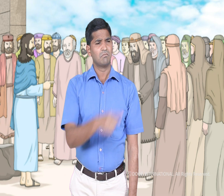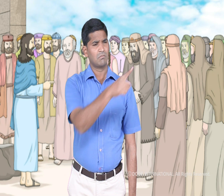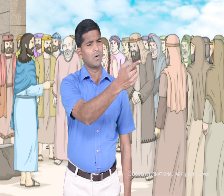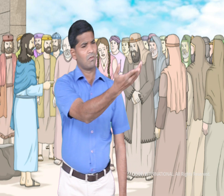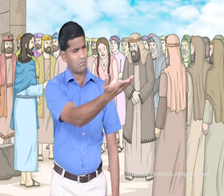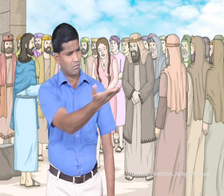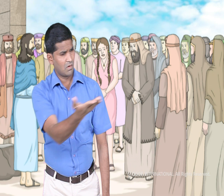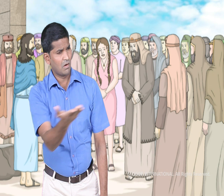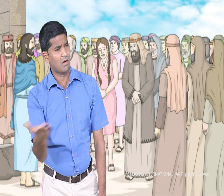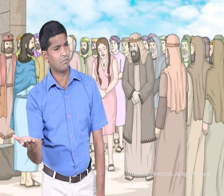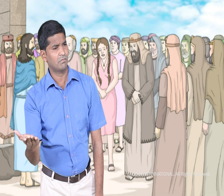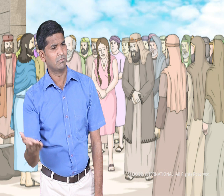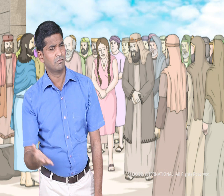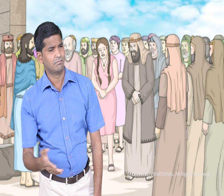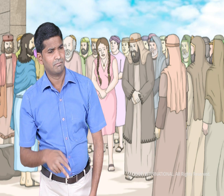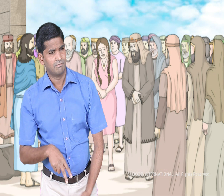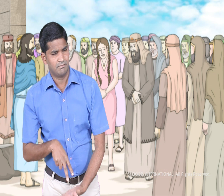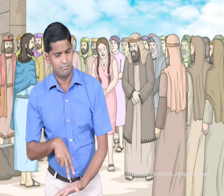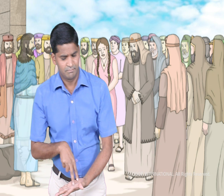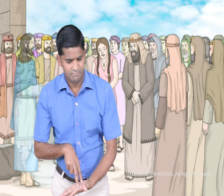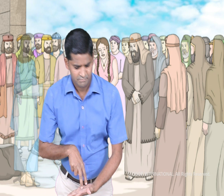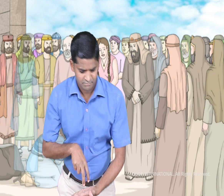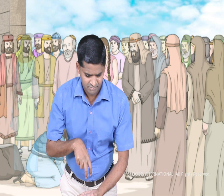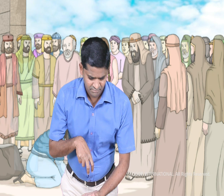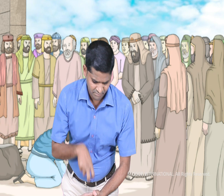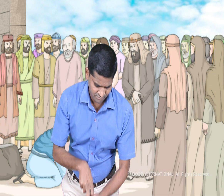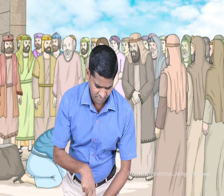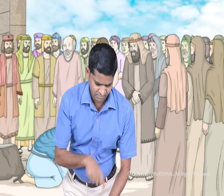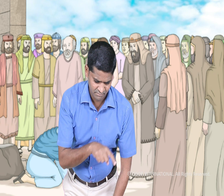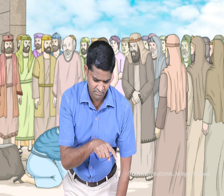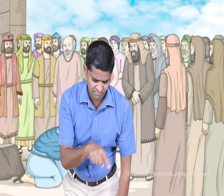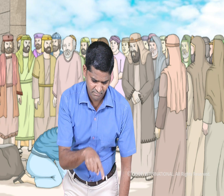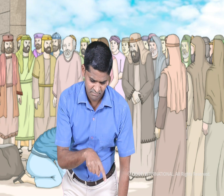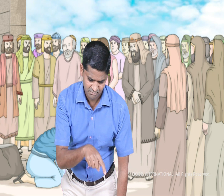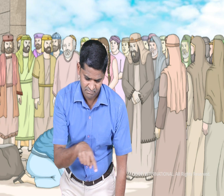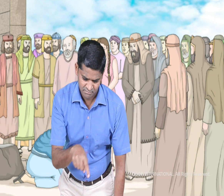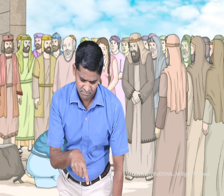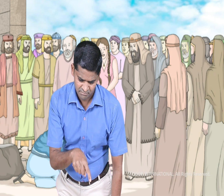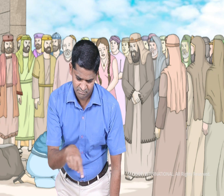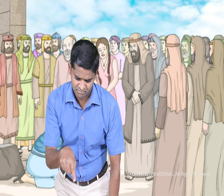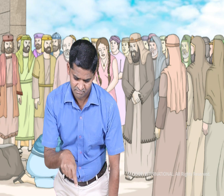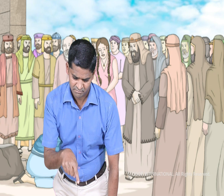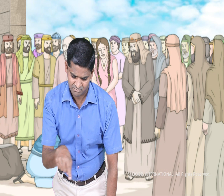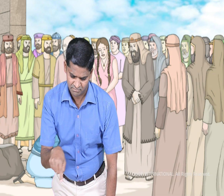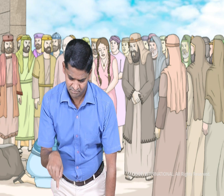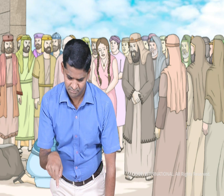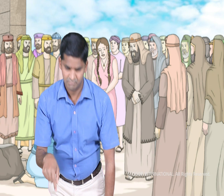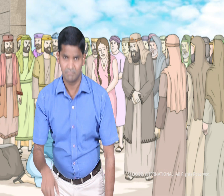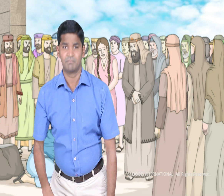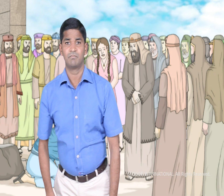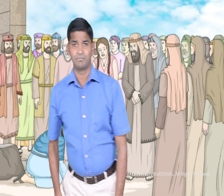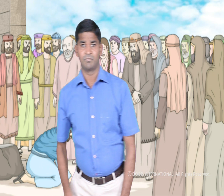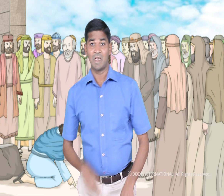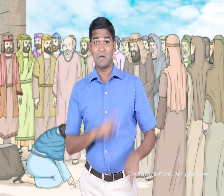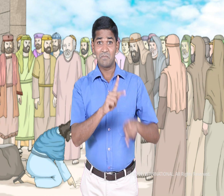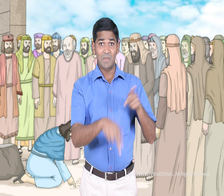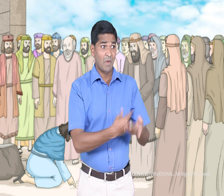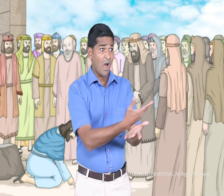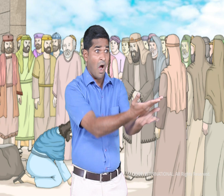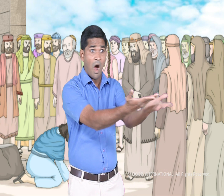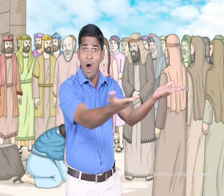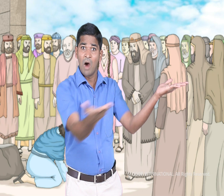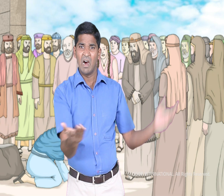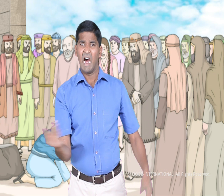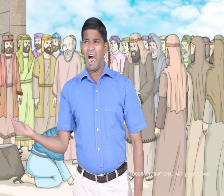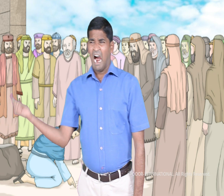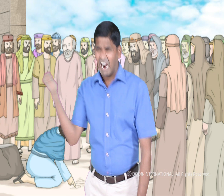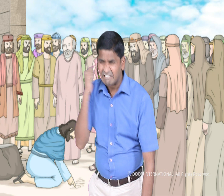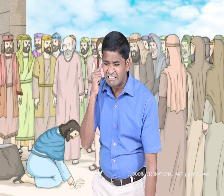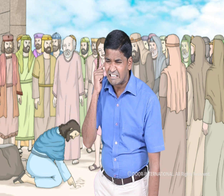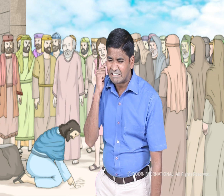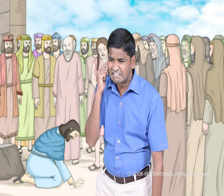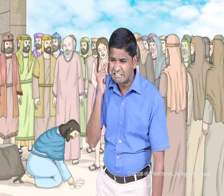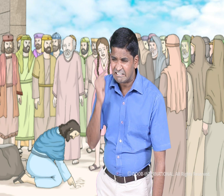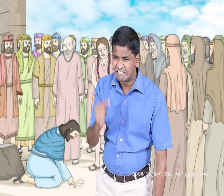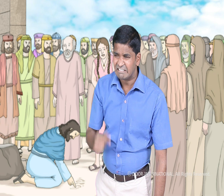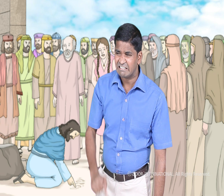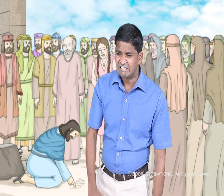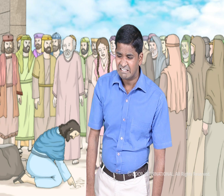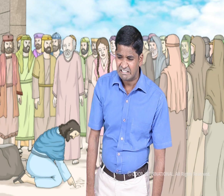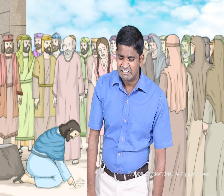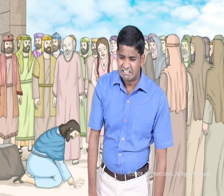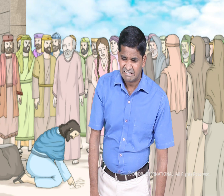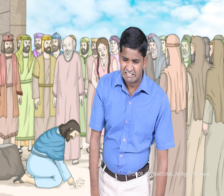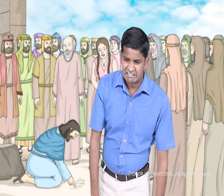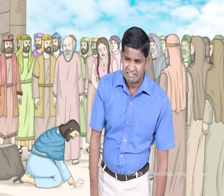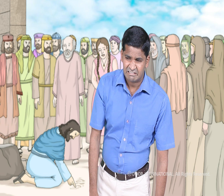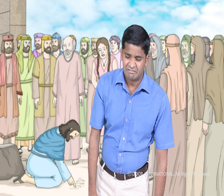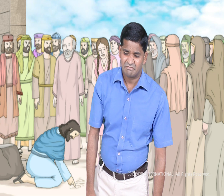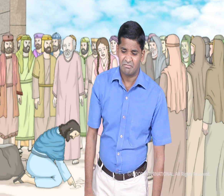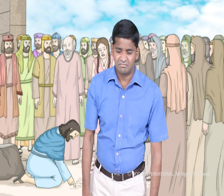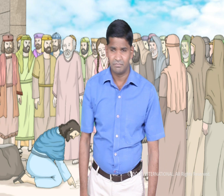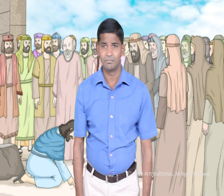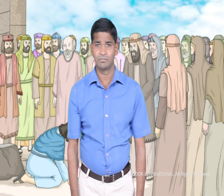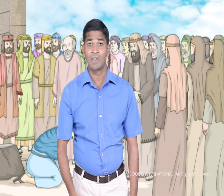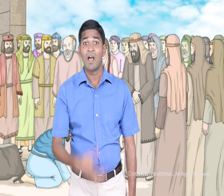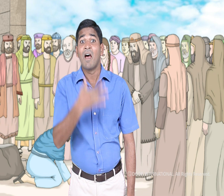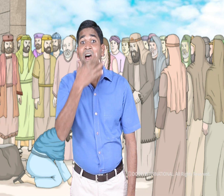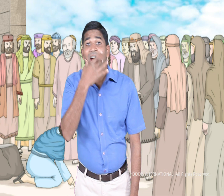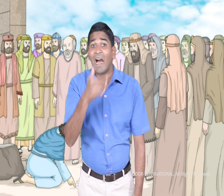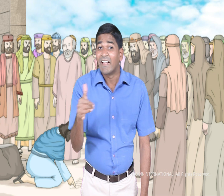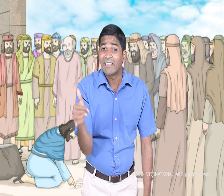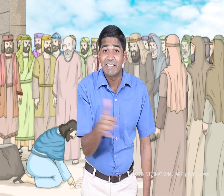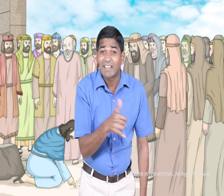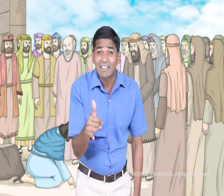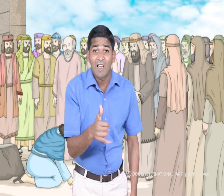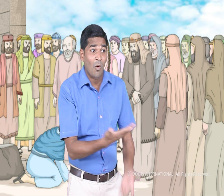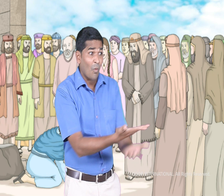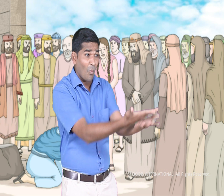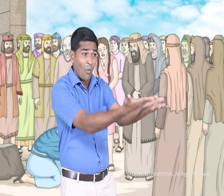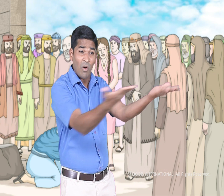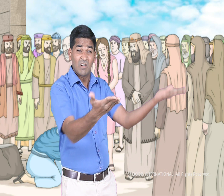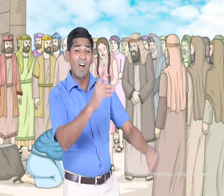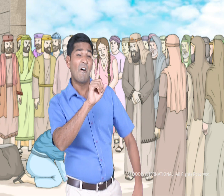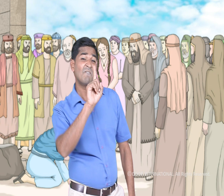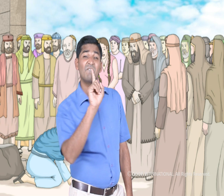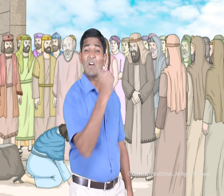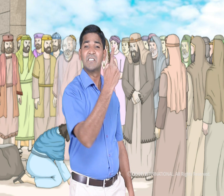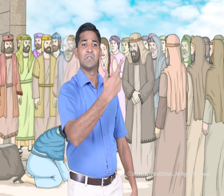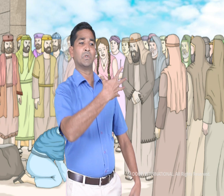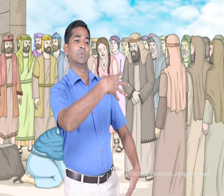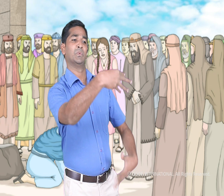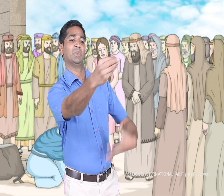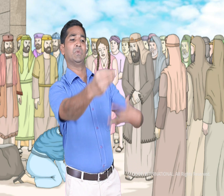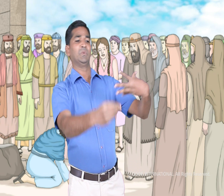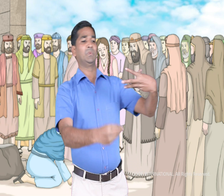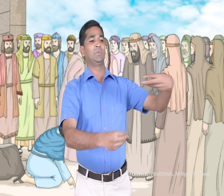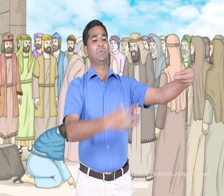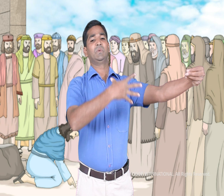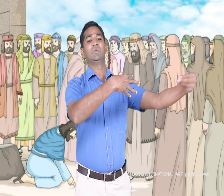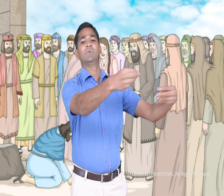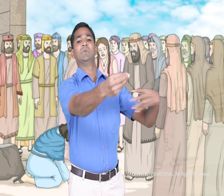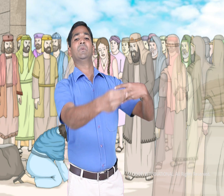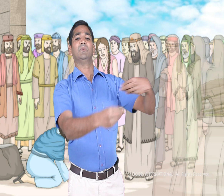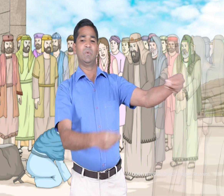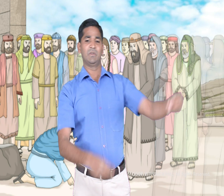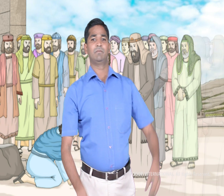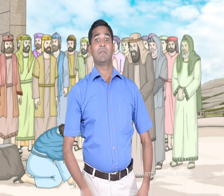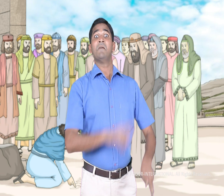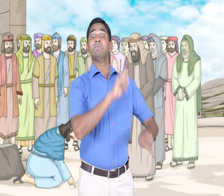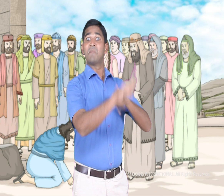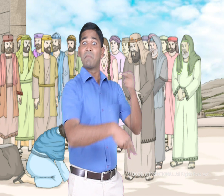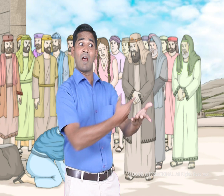And again He bent down and wrote on the ground.